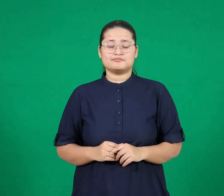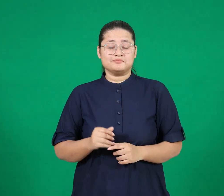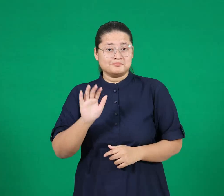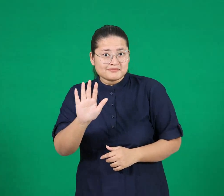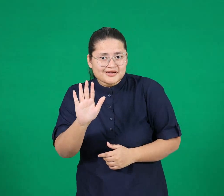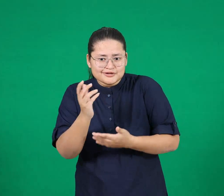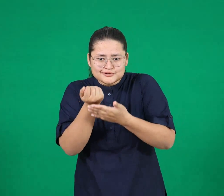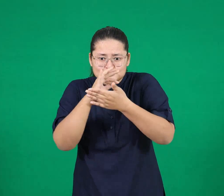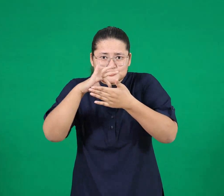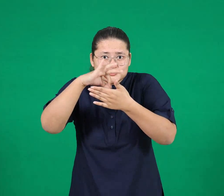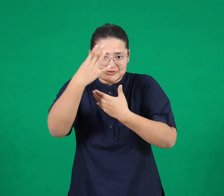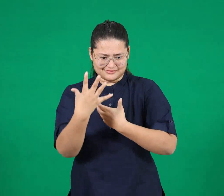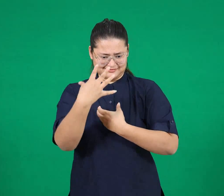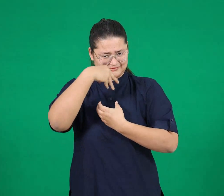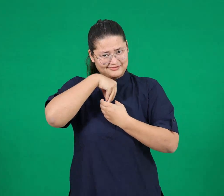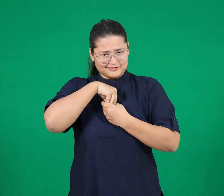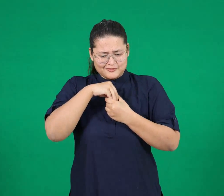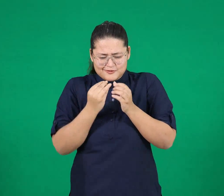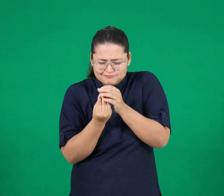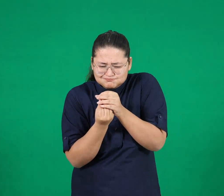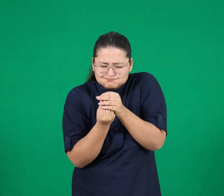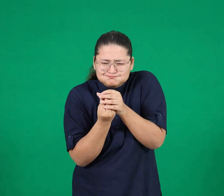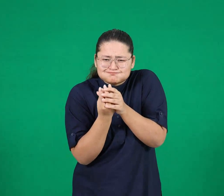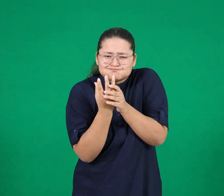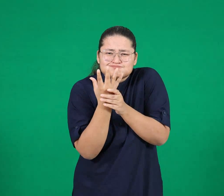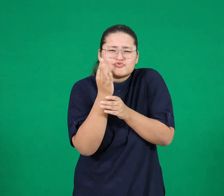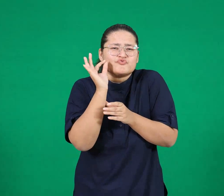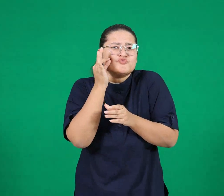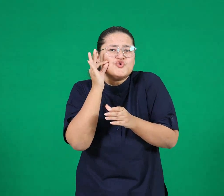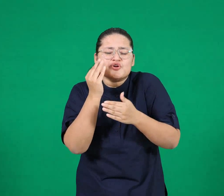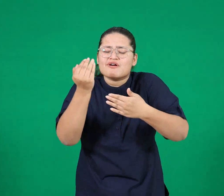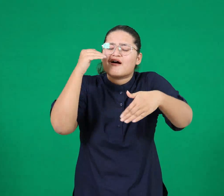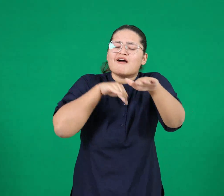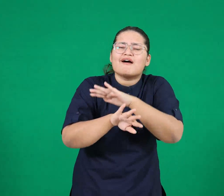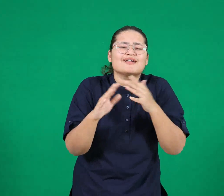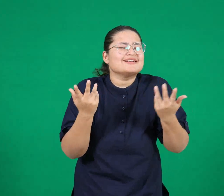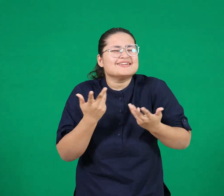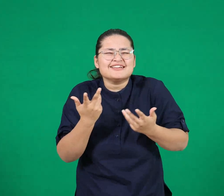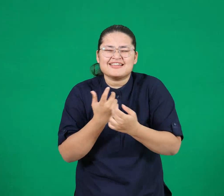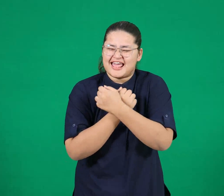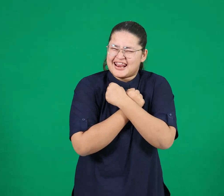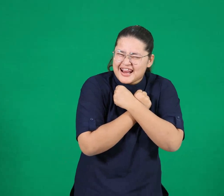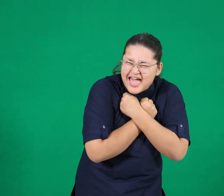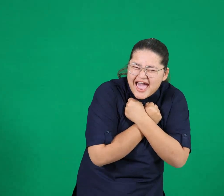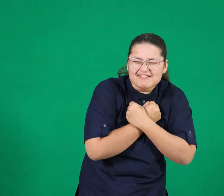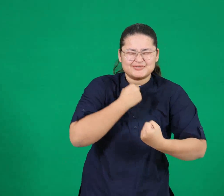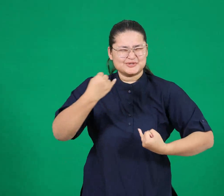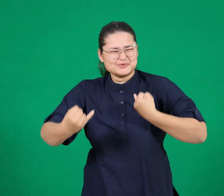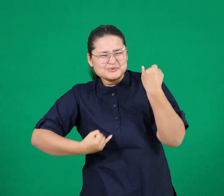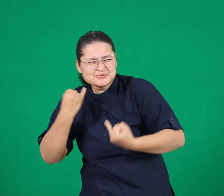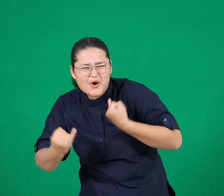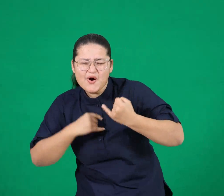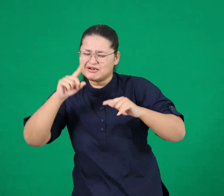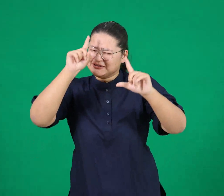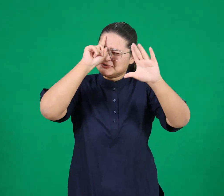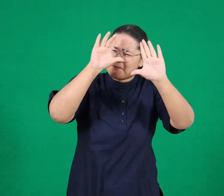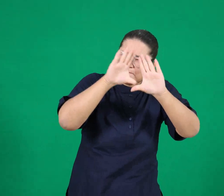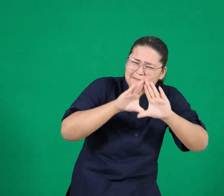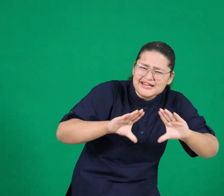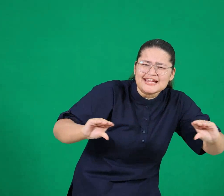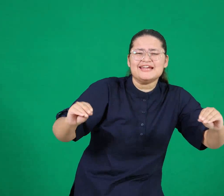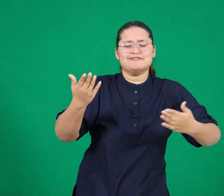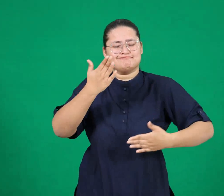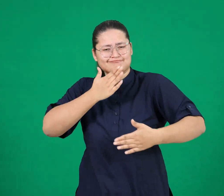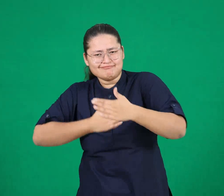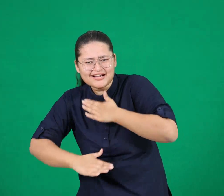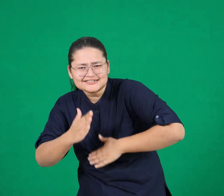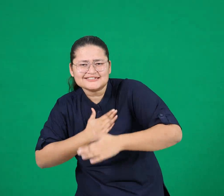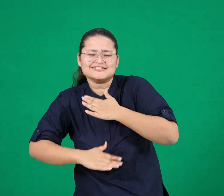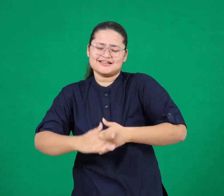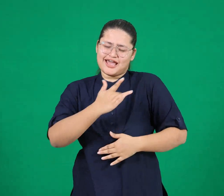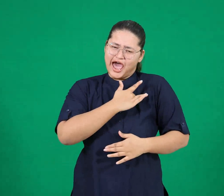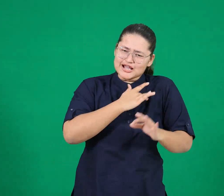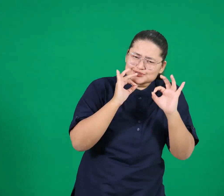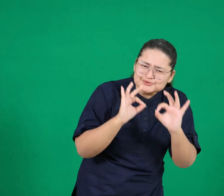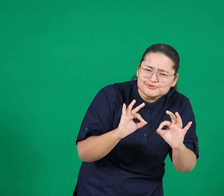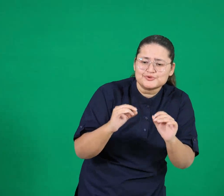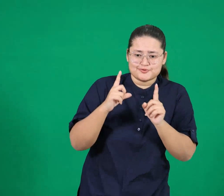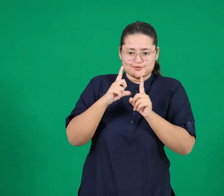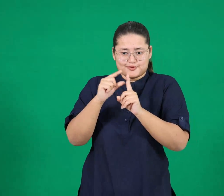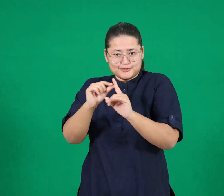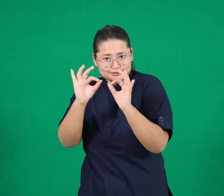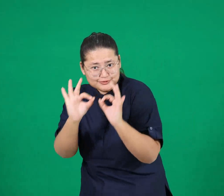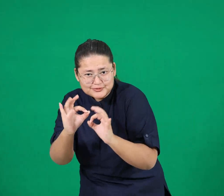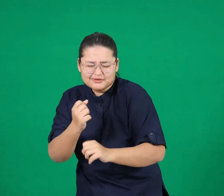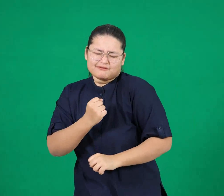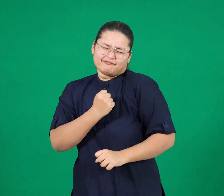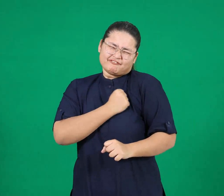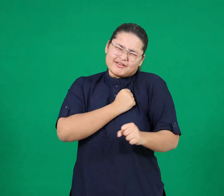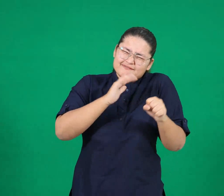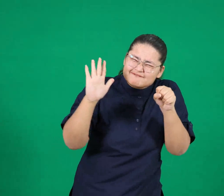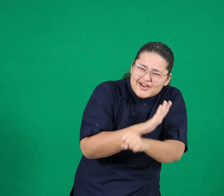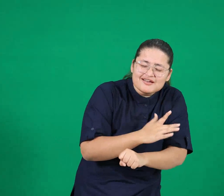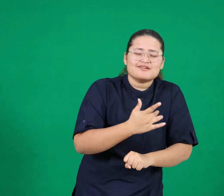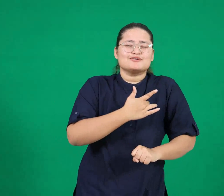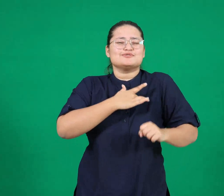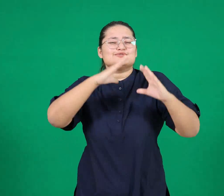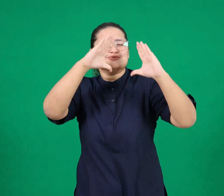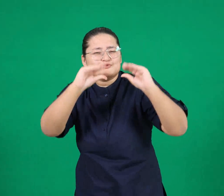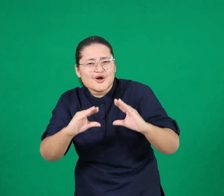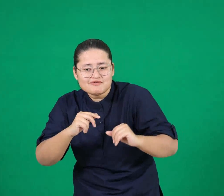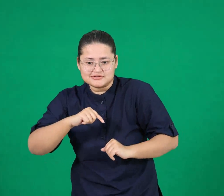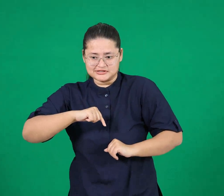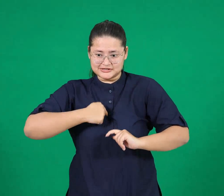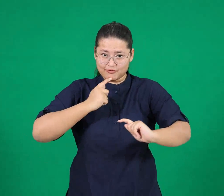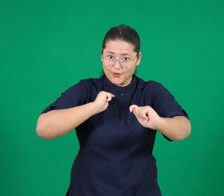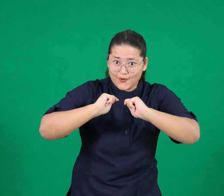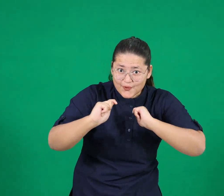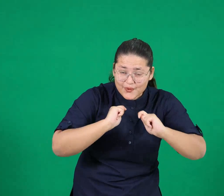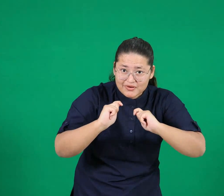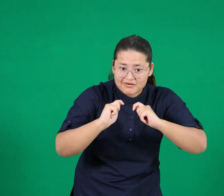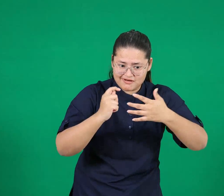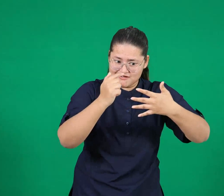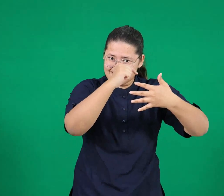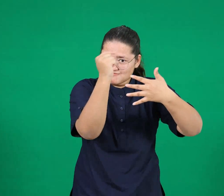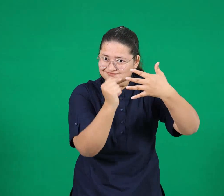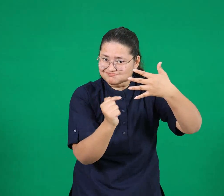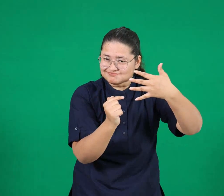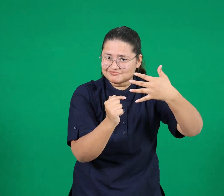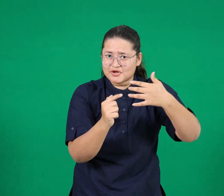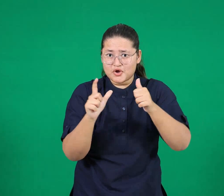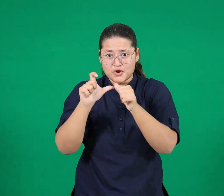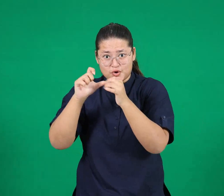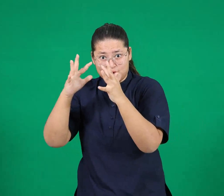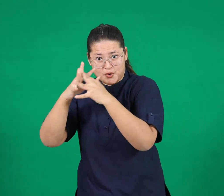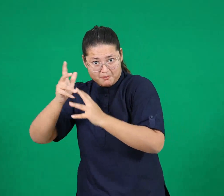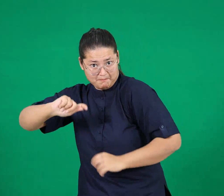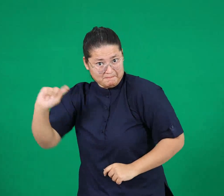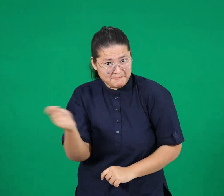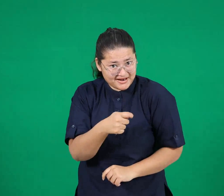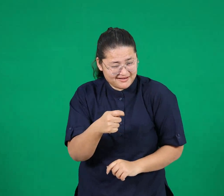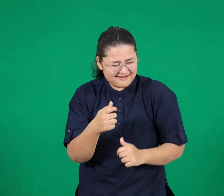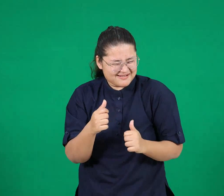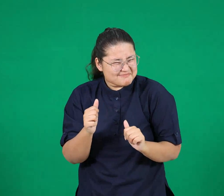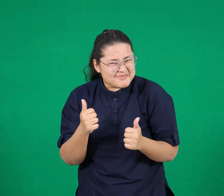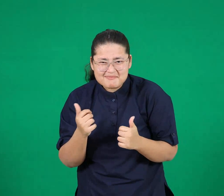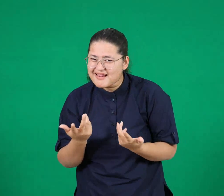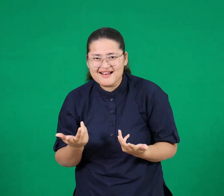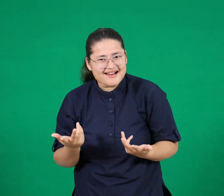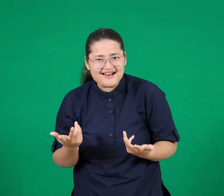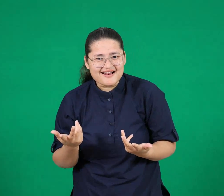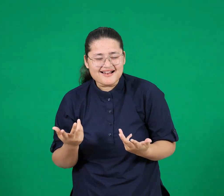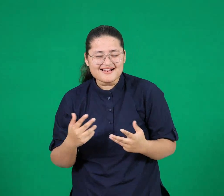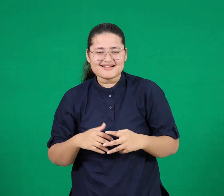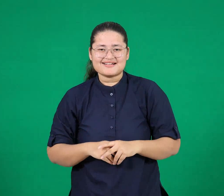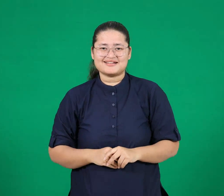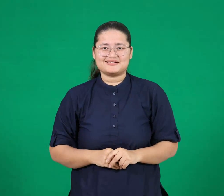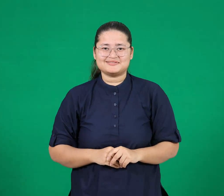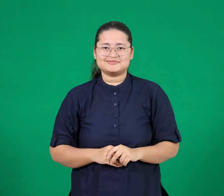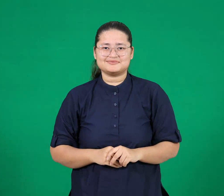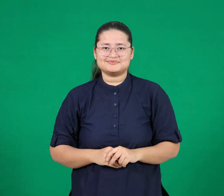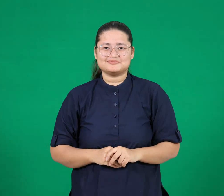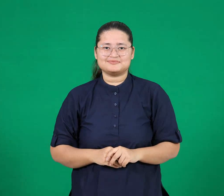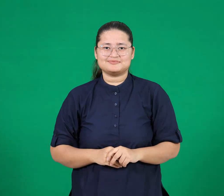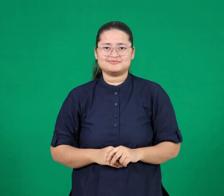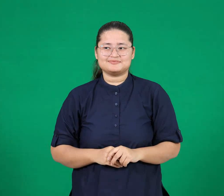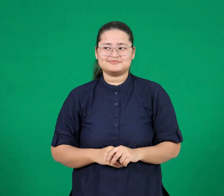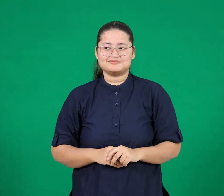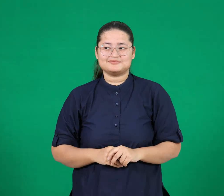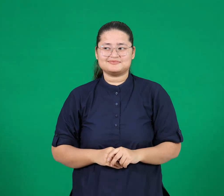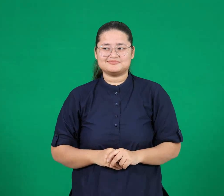But the fruit of the Spirit is love, joy, peace, patience, kindness, goodness, faithfulness, gentleness, and self-control. Against such things there is no law.